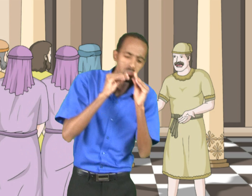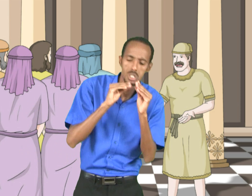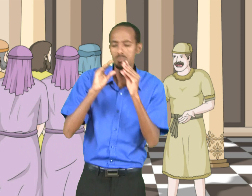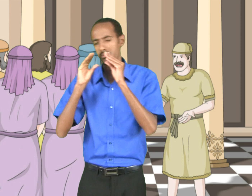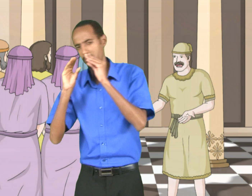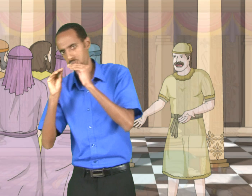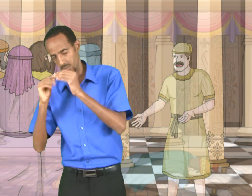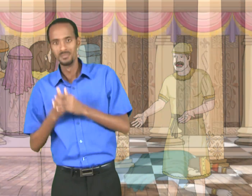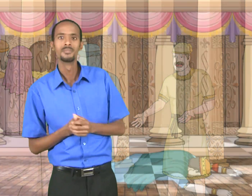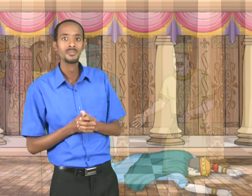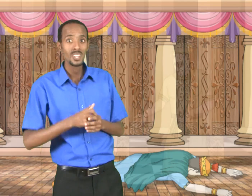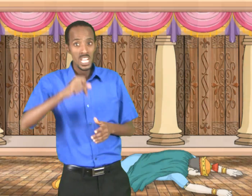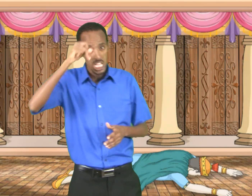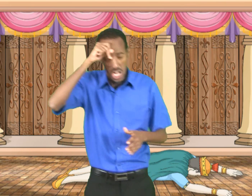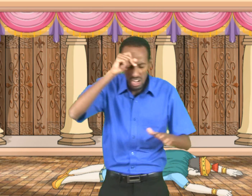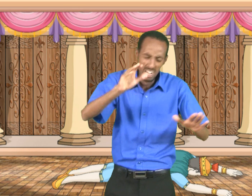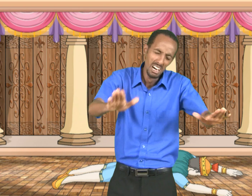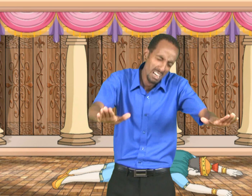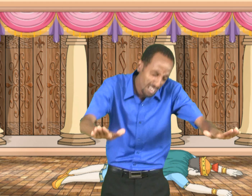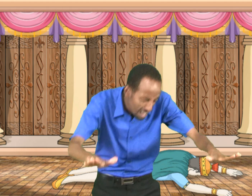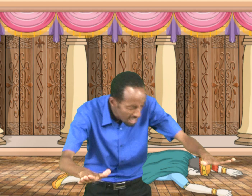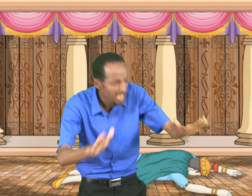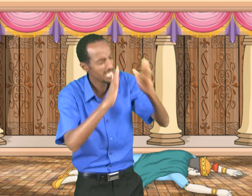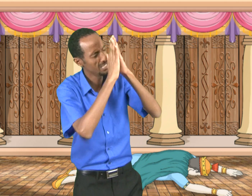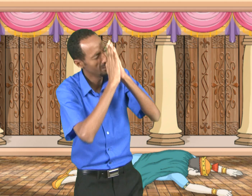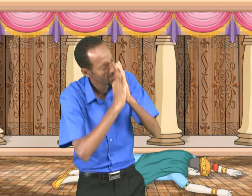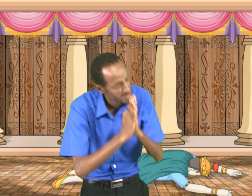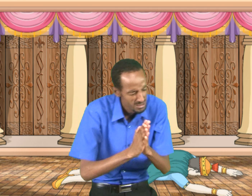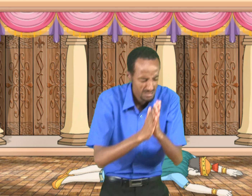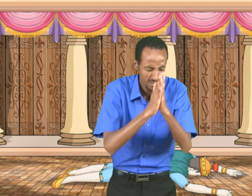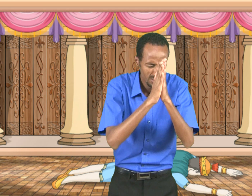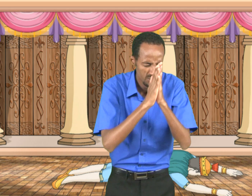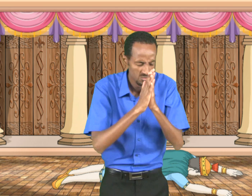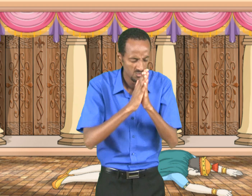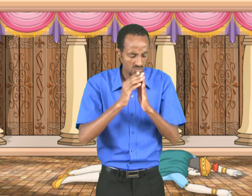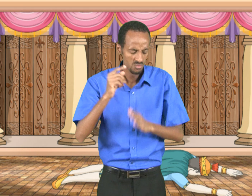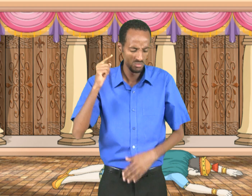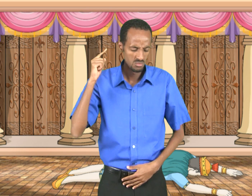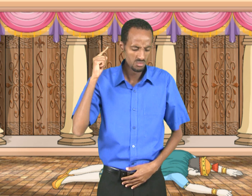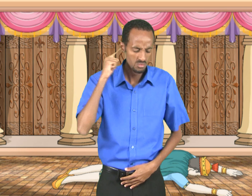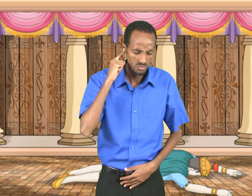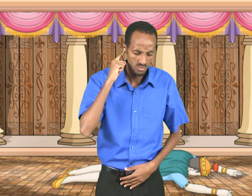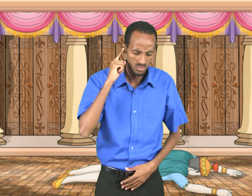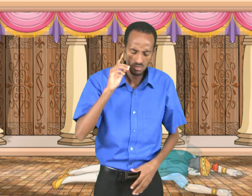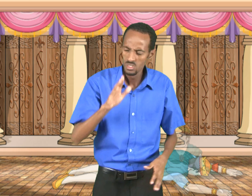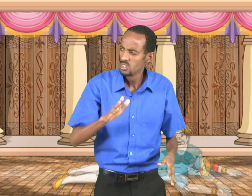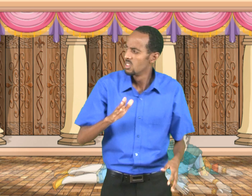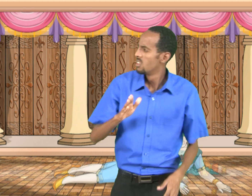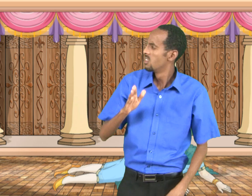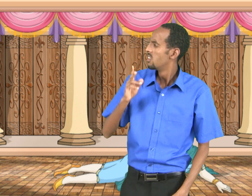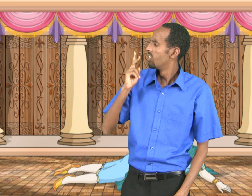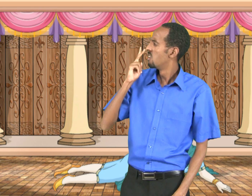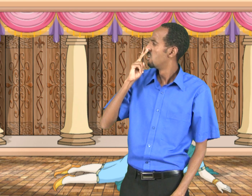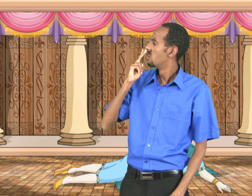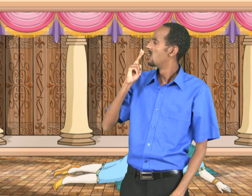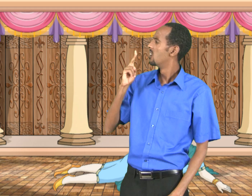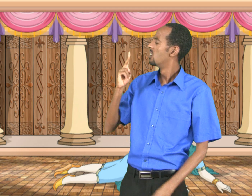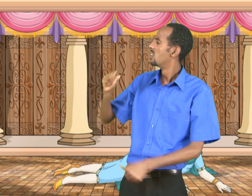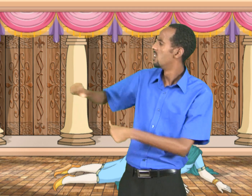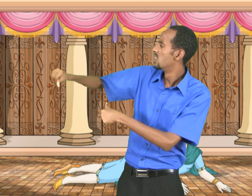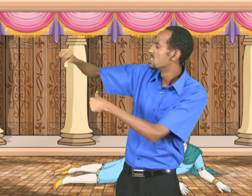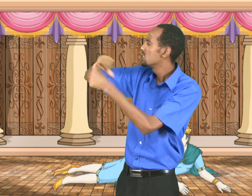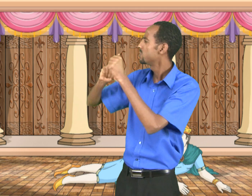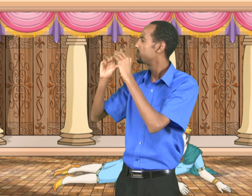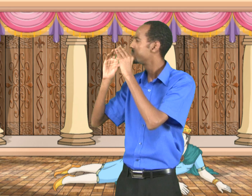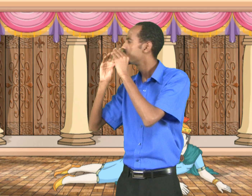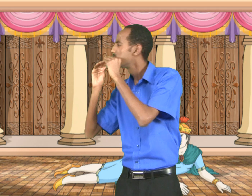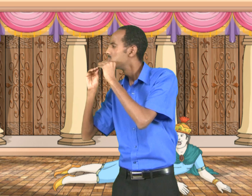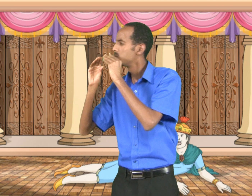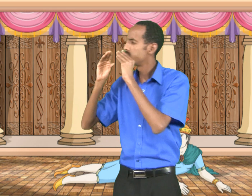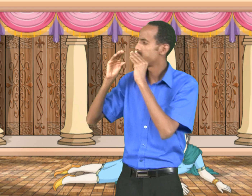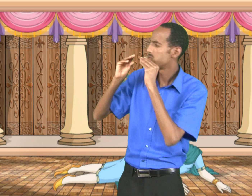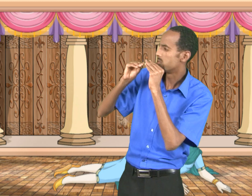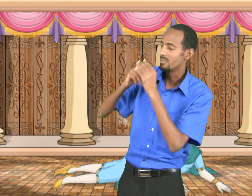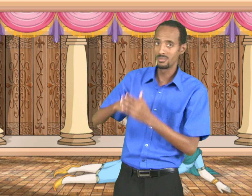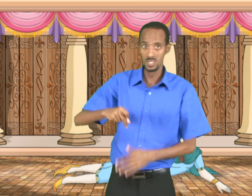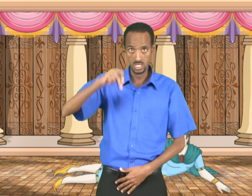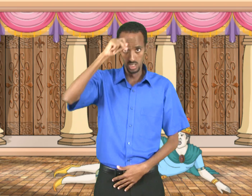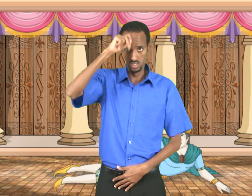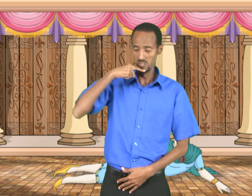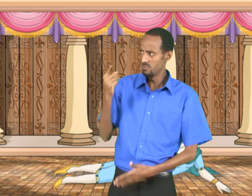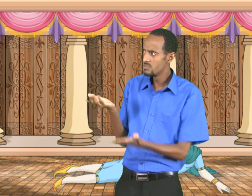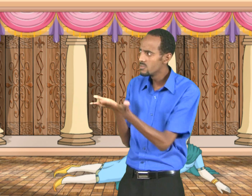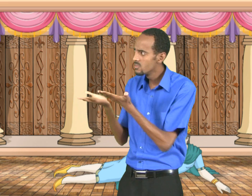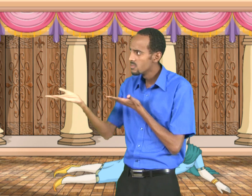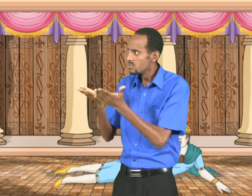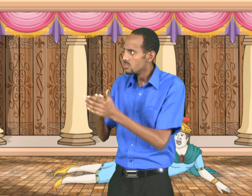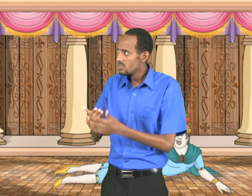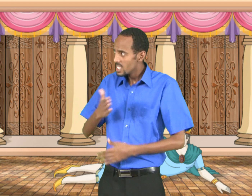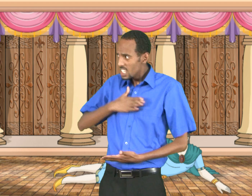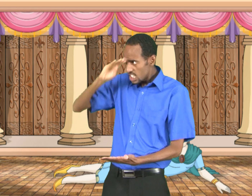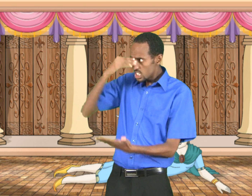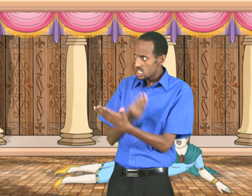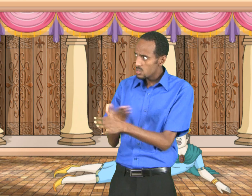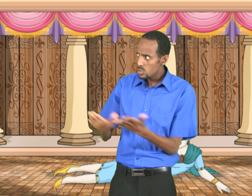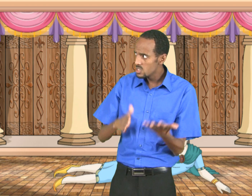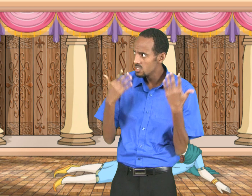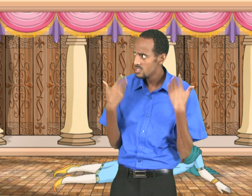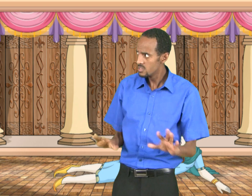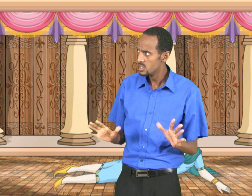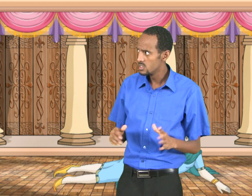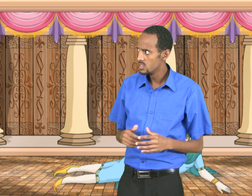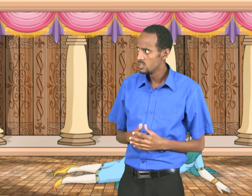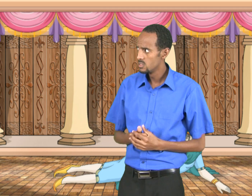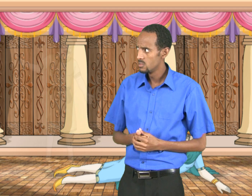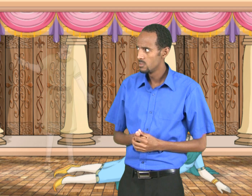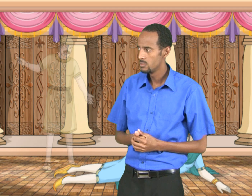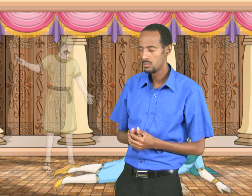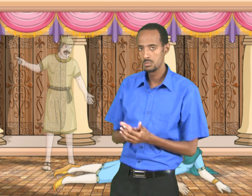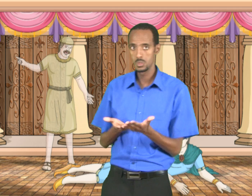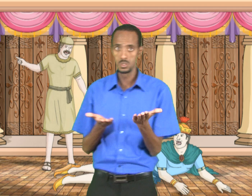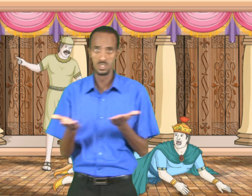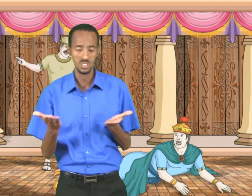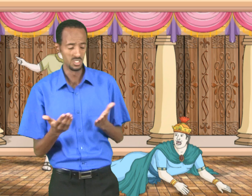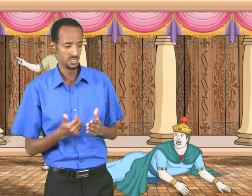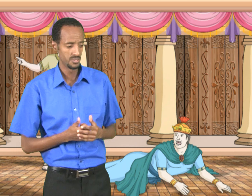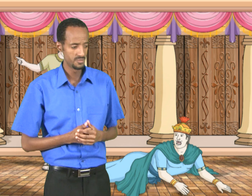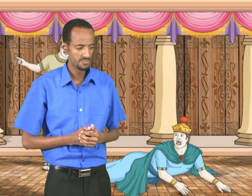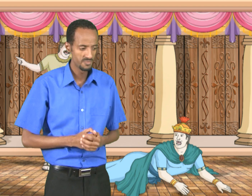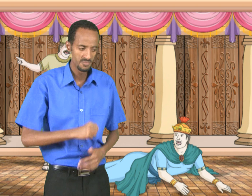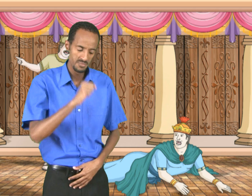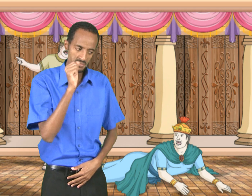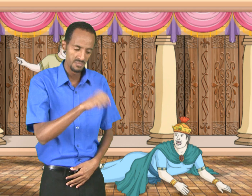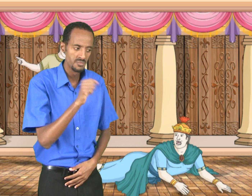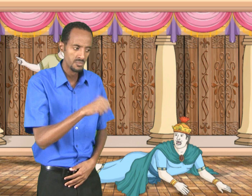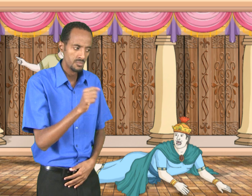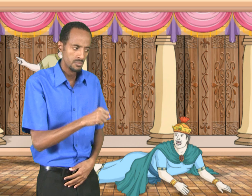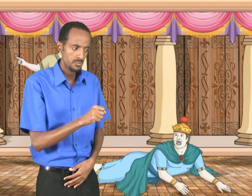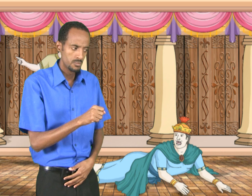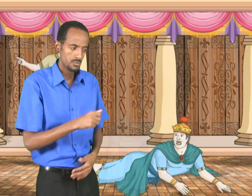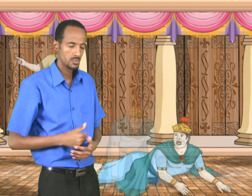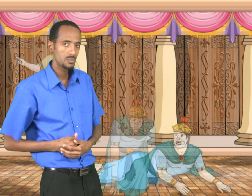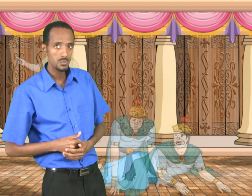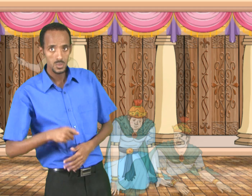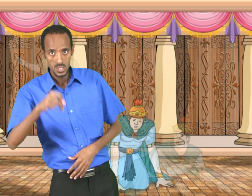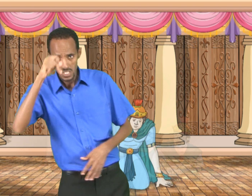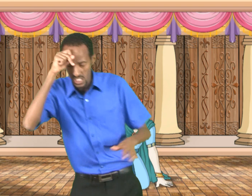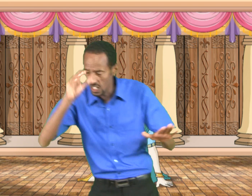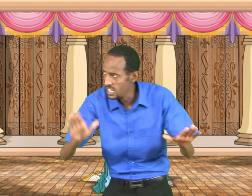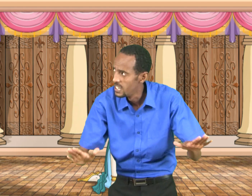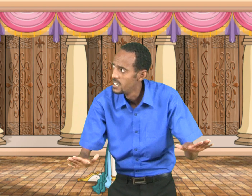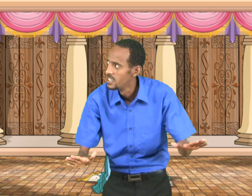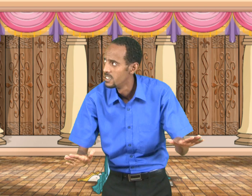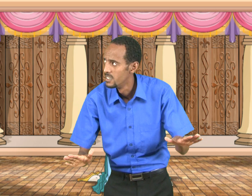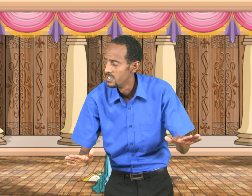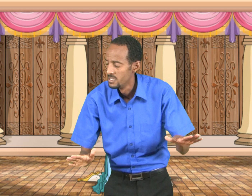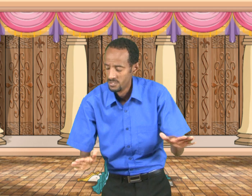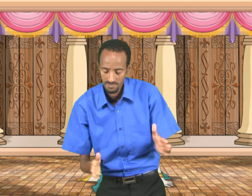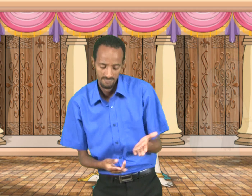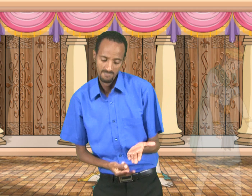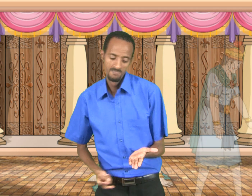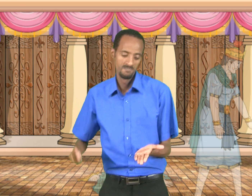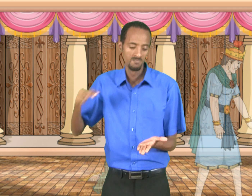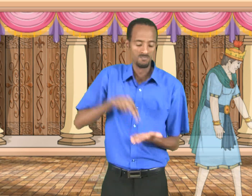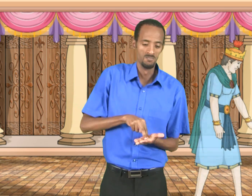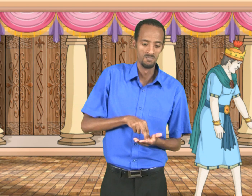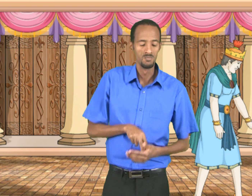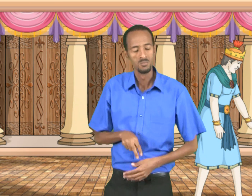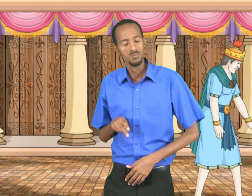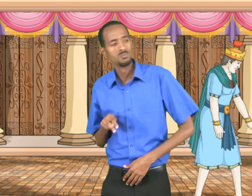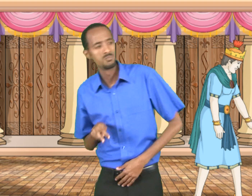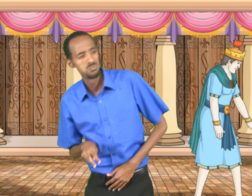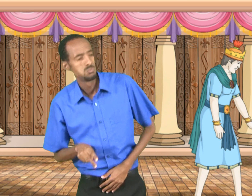He may even harm himself.” When David saw that his servants were whispering to one another, he perceived that the child was dead. So he asked his servants, “Is the child dead?” “He is dead,” they replied.